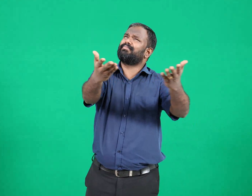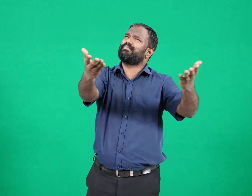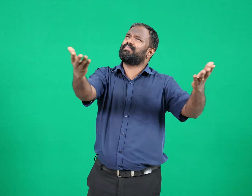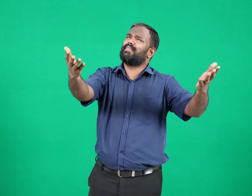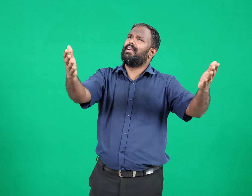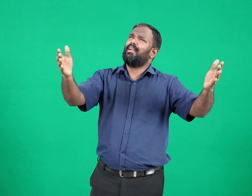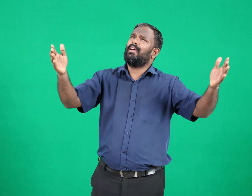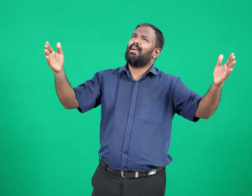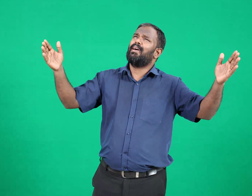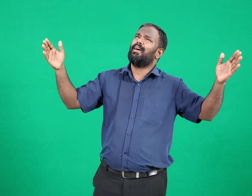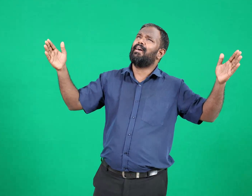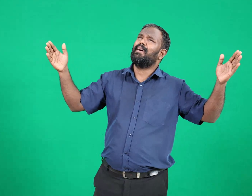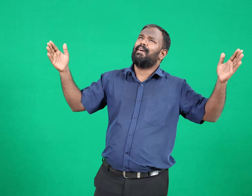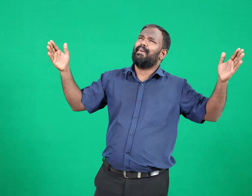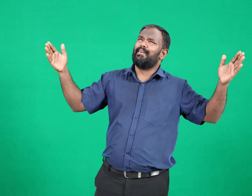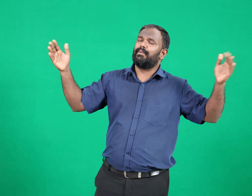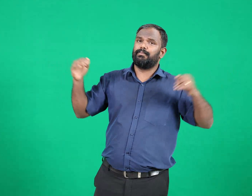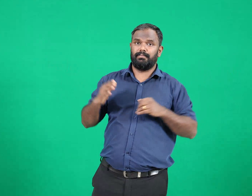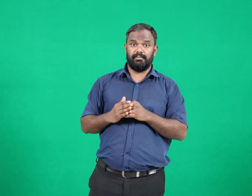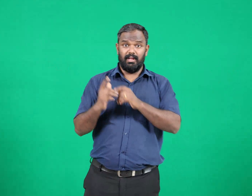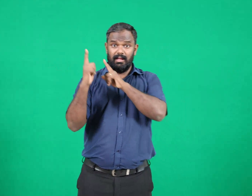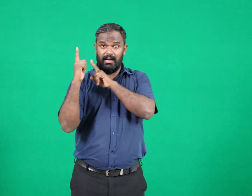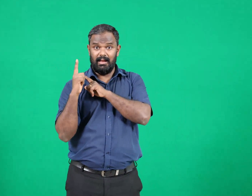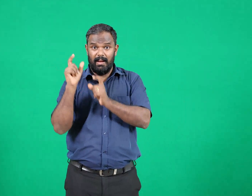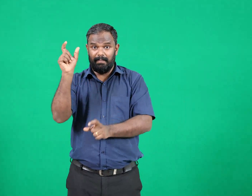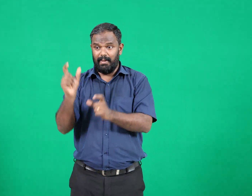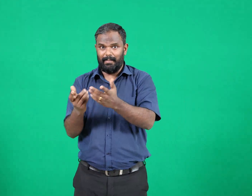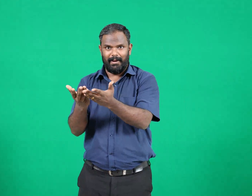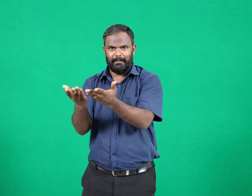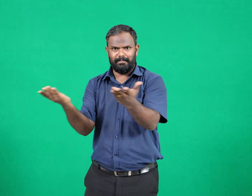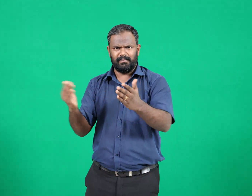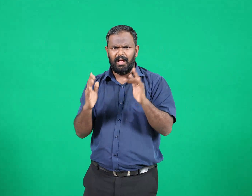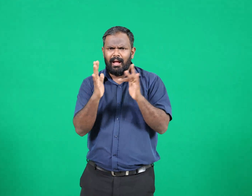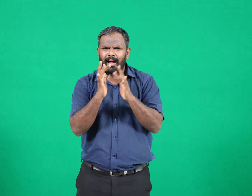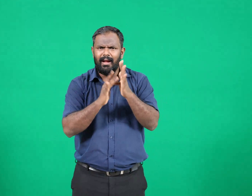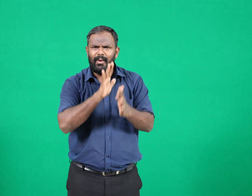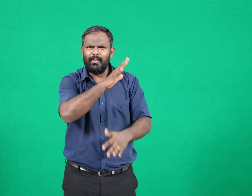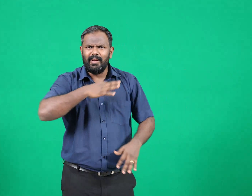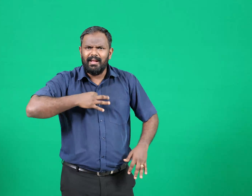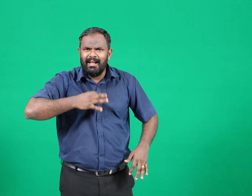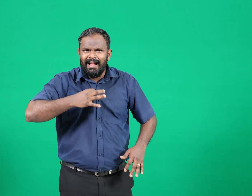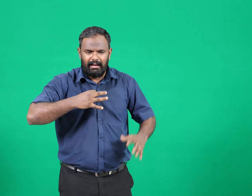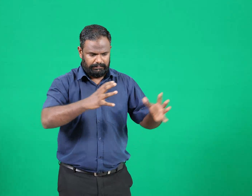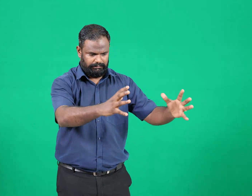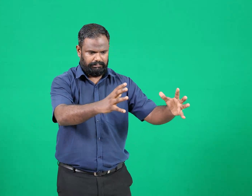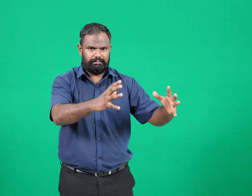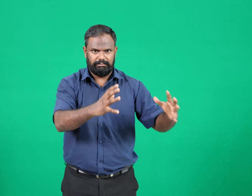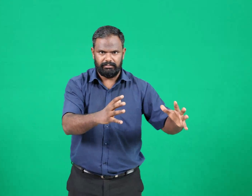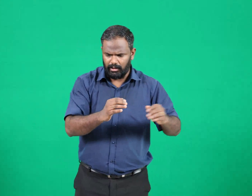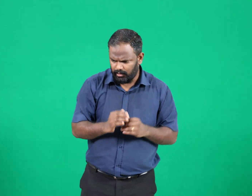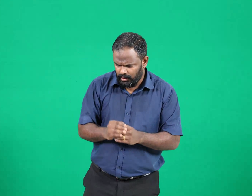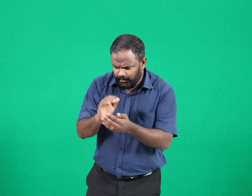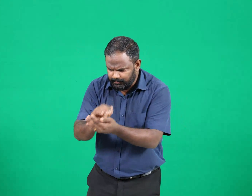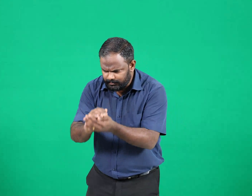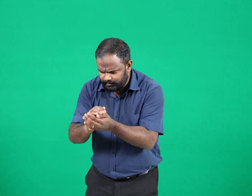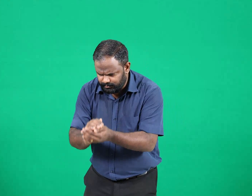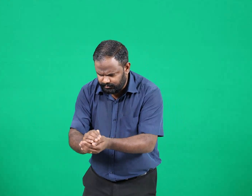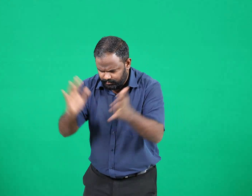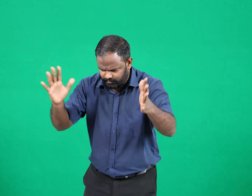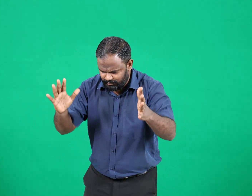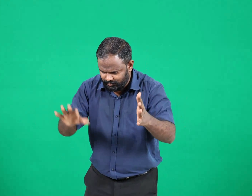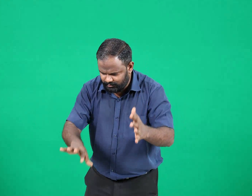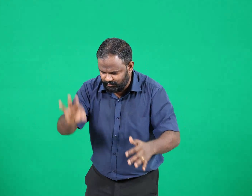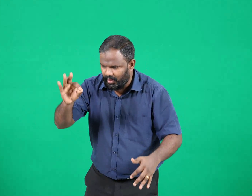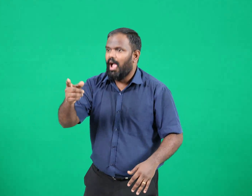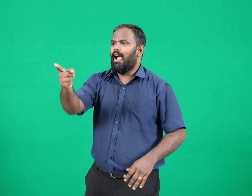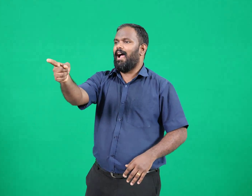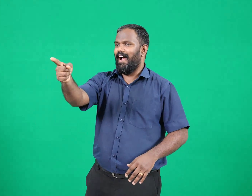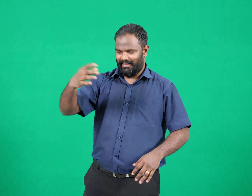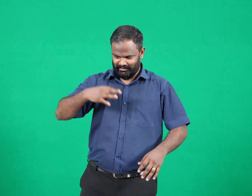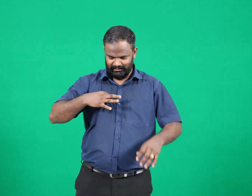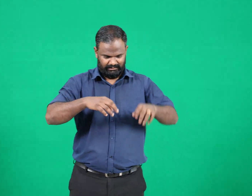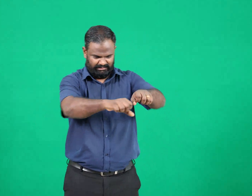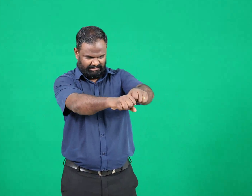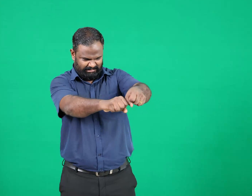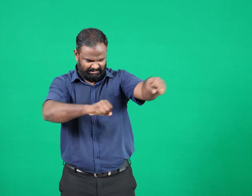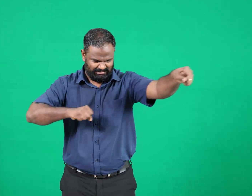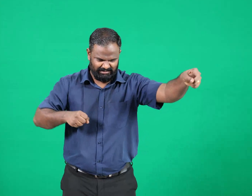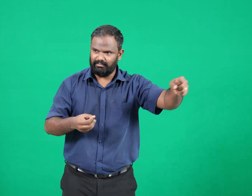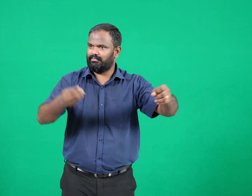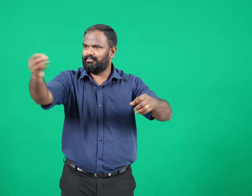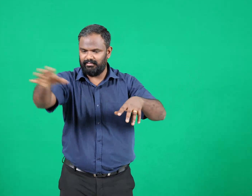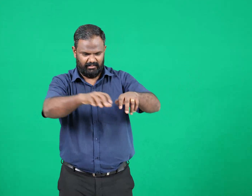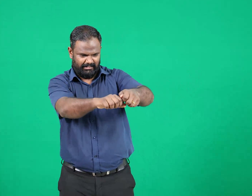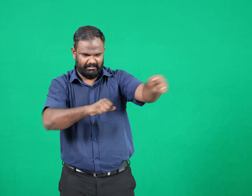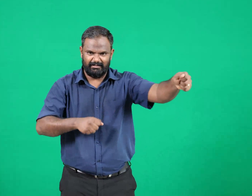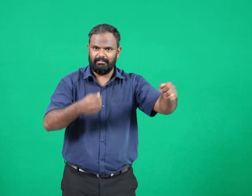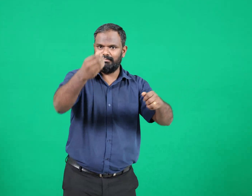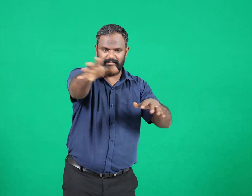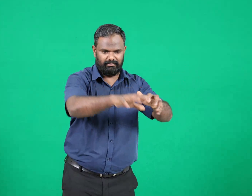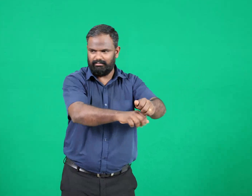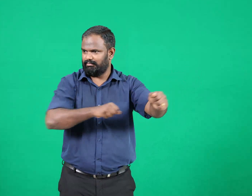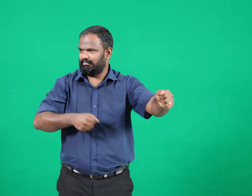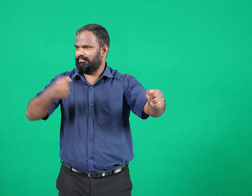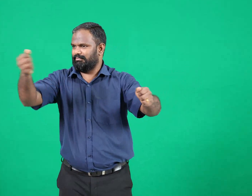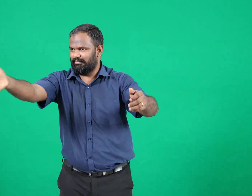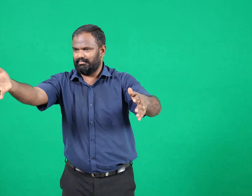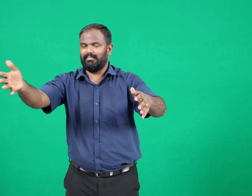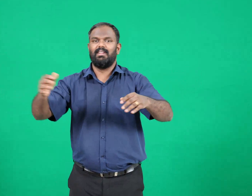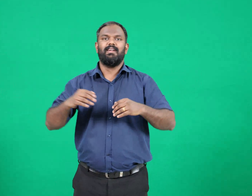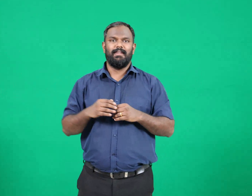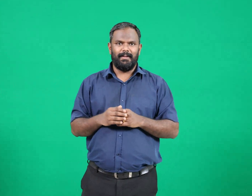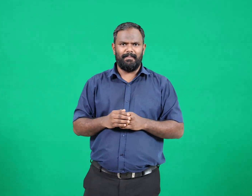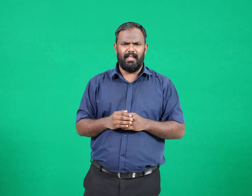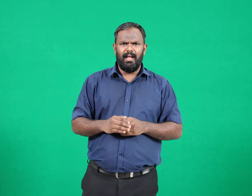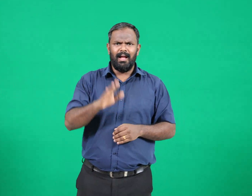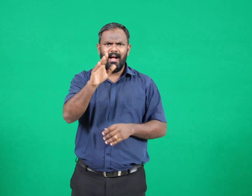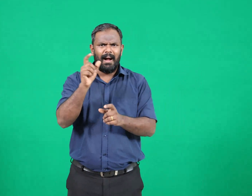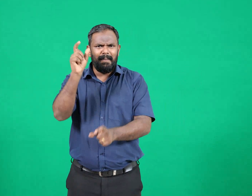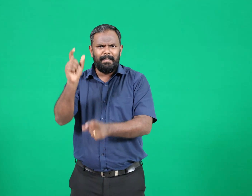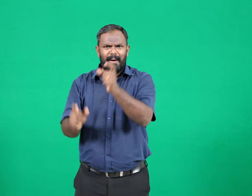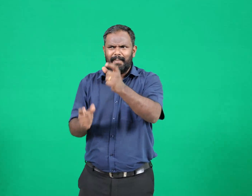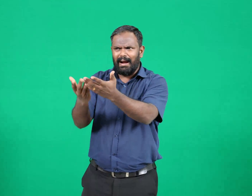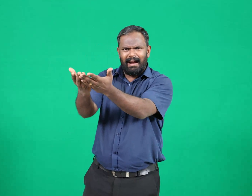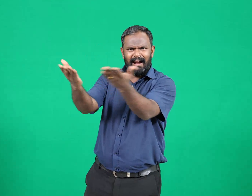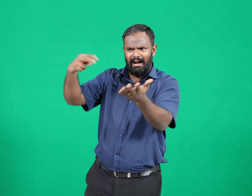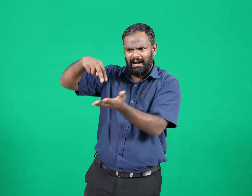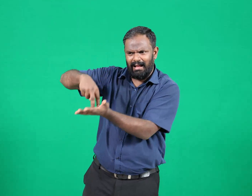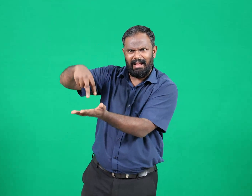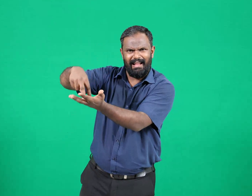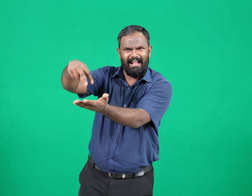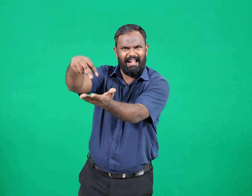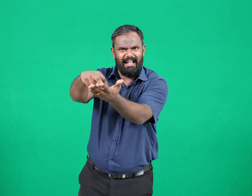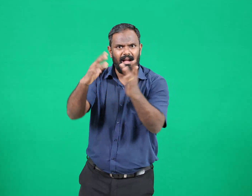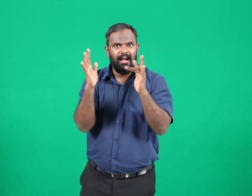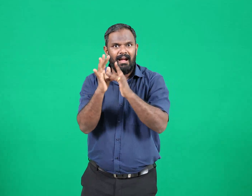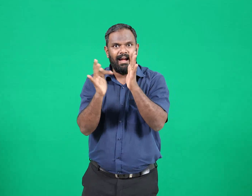And they divided up His garments by casting lots.